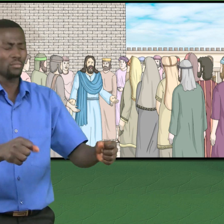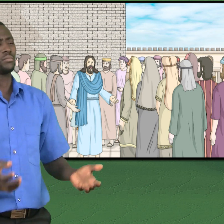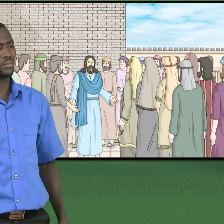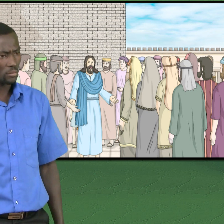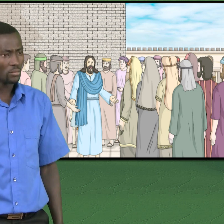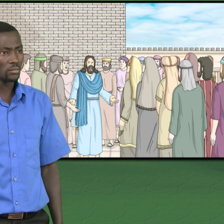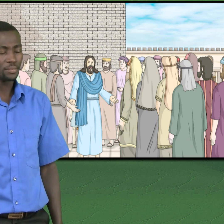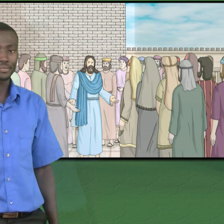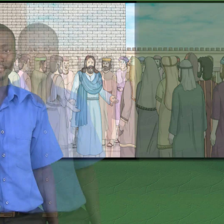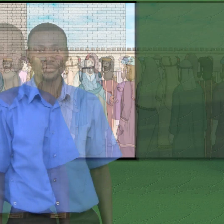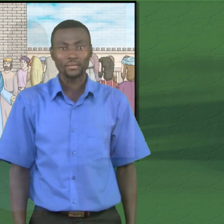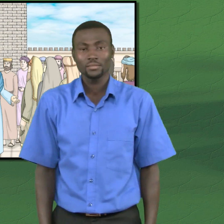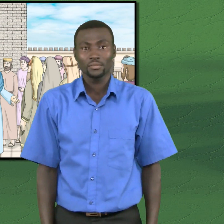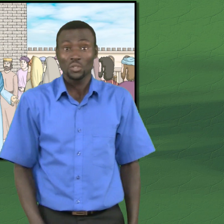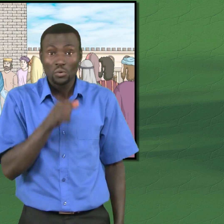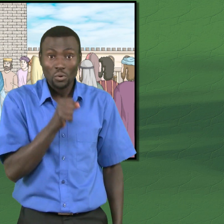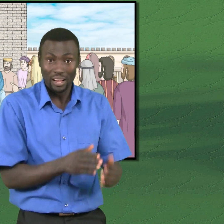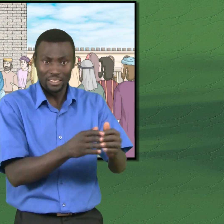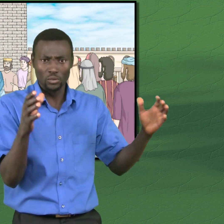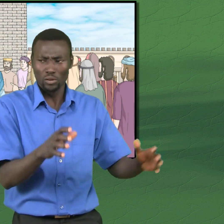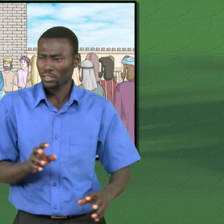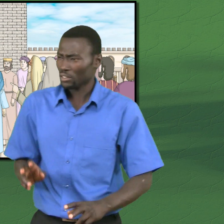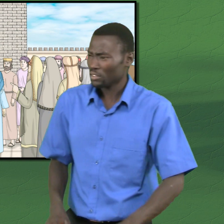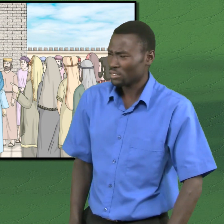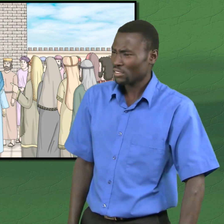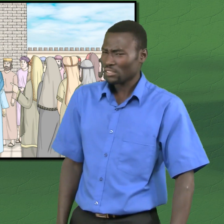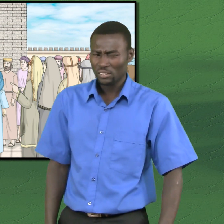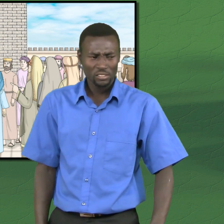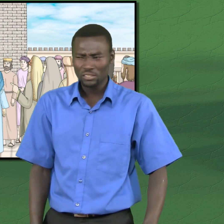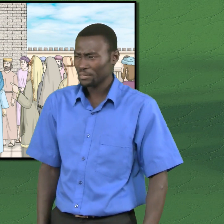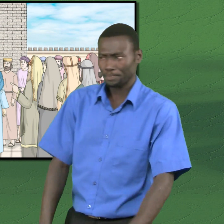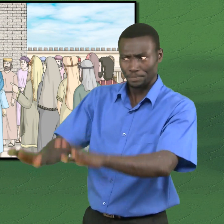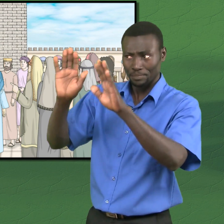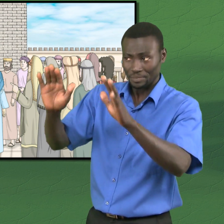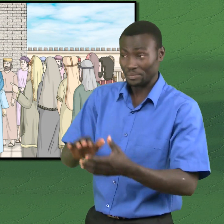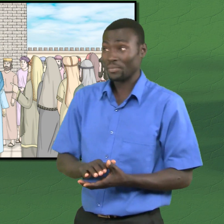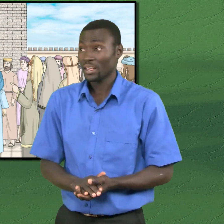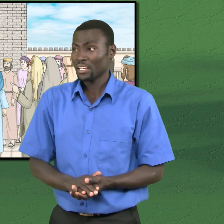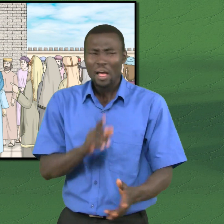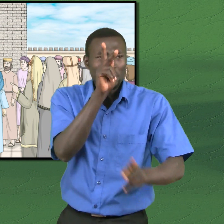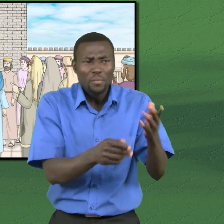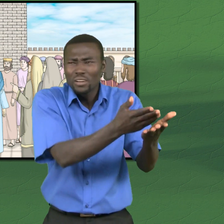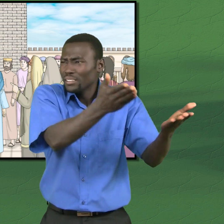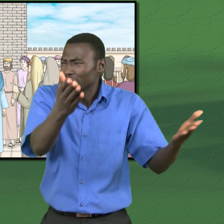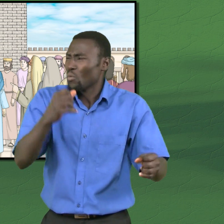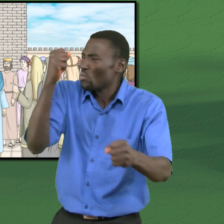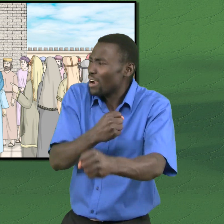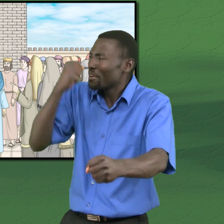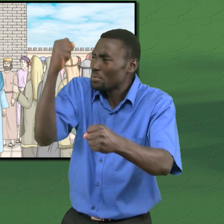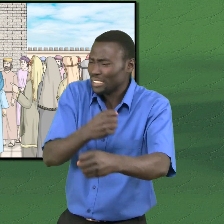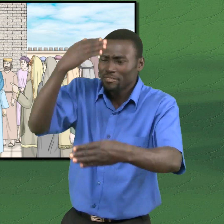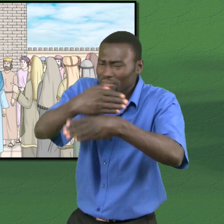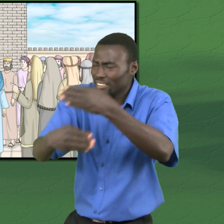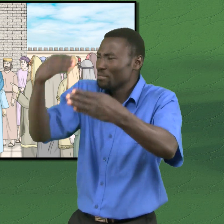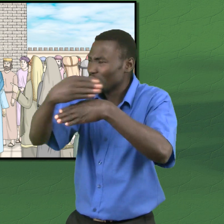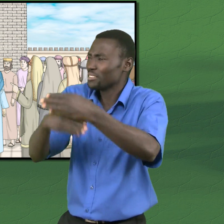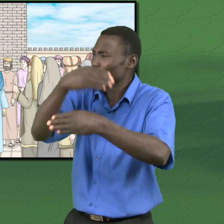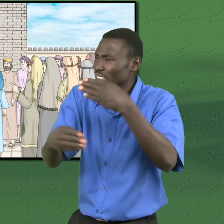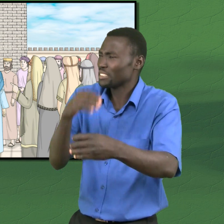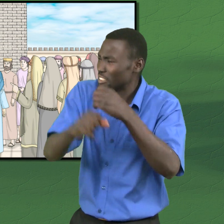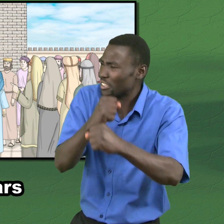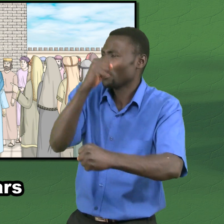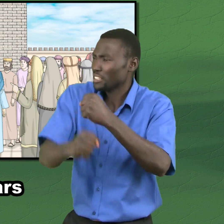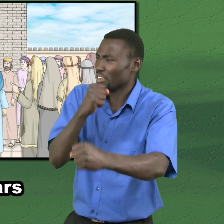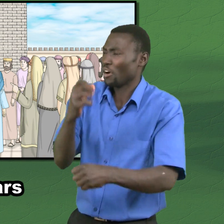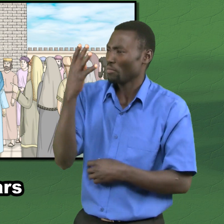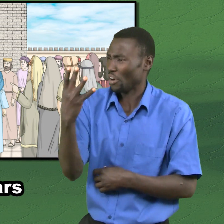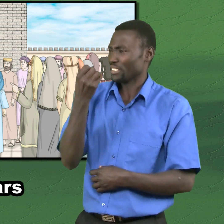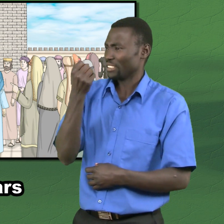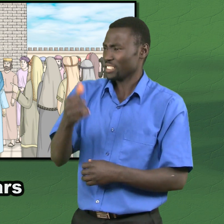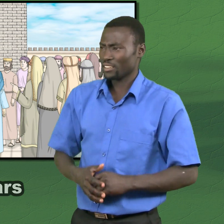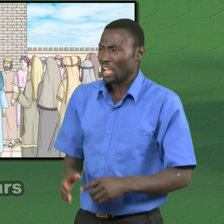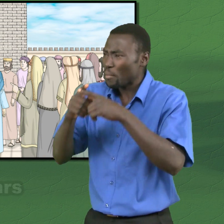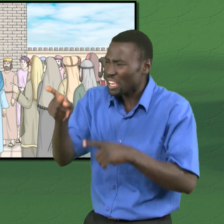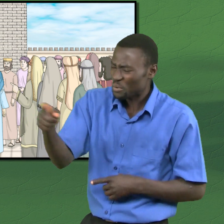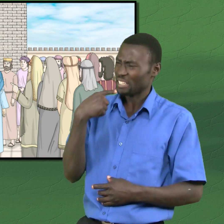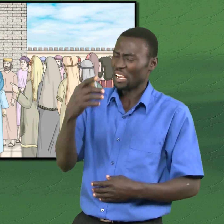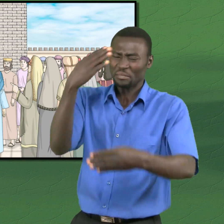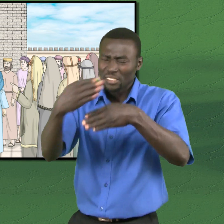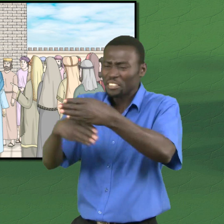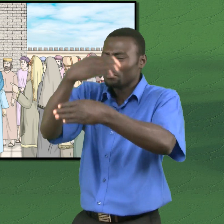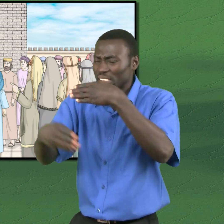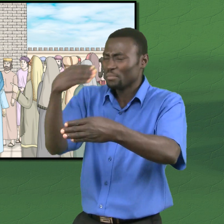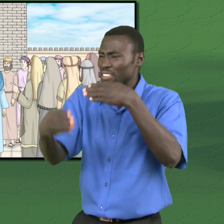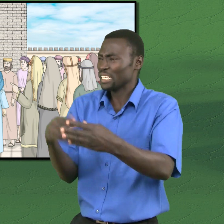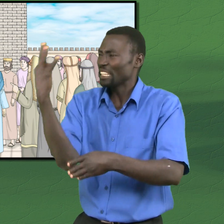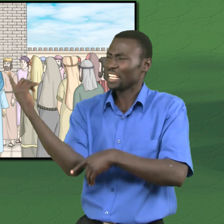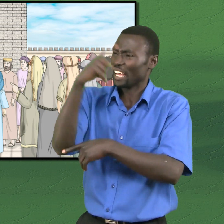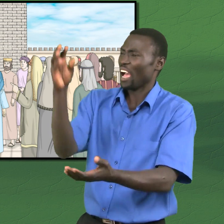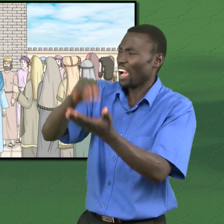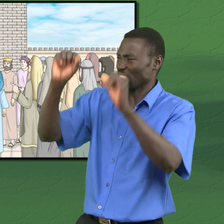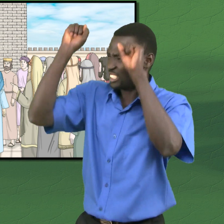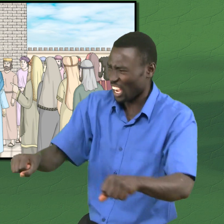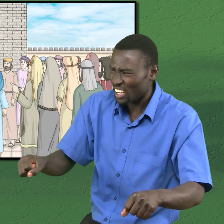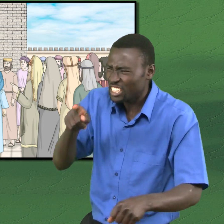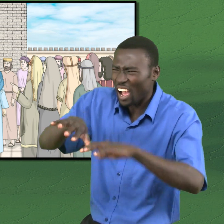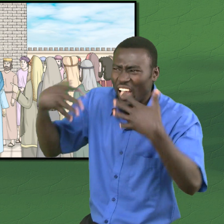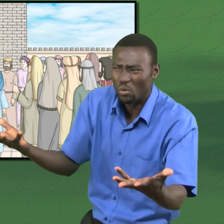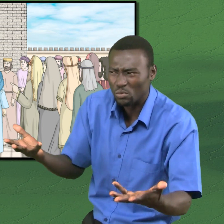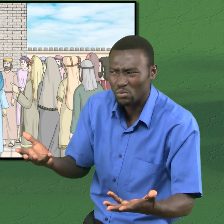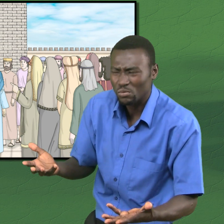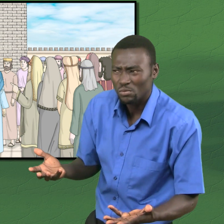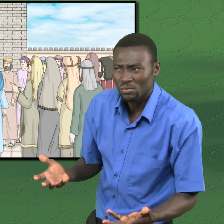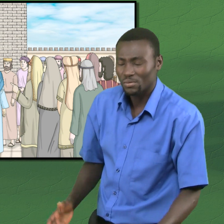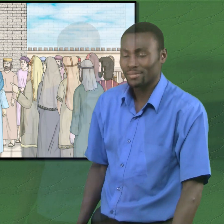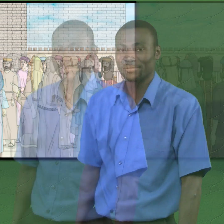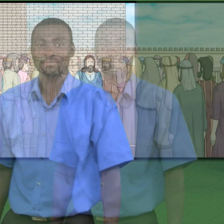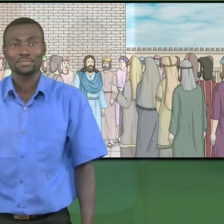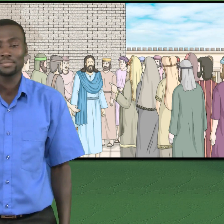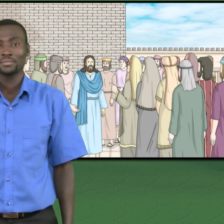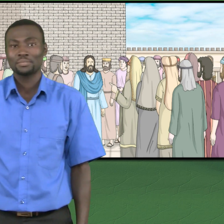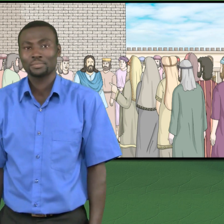“This temple took forty-six years to build,” the Jews replied, “and You are going to raise it up in three days?”